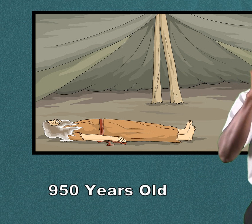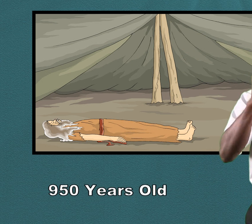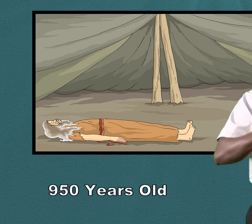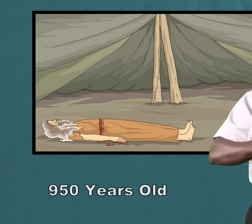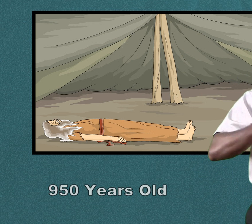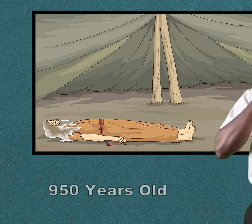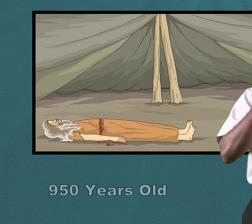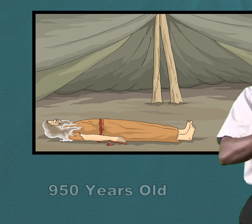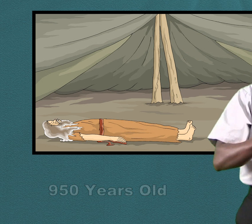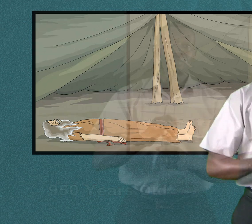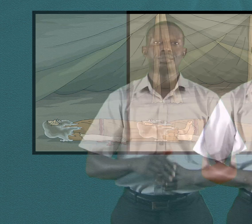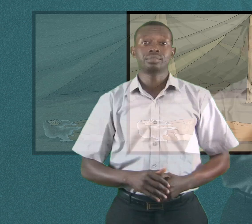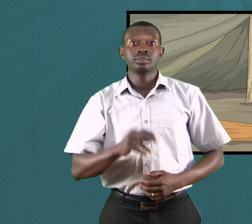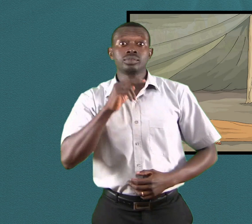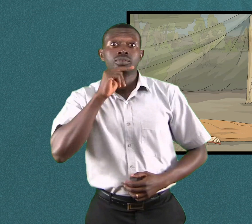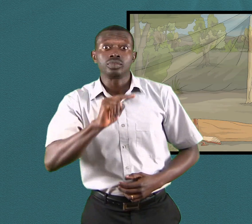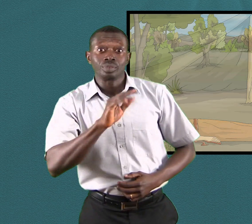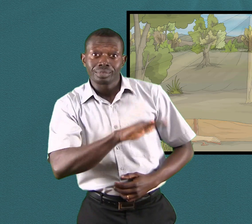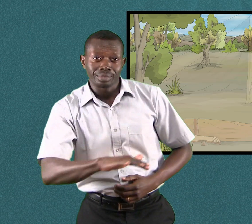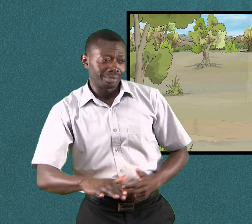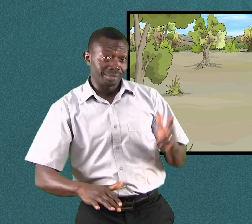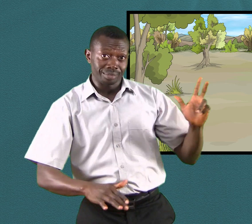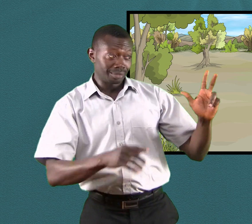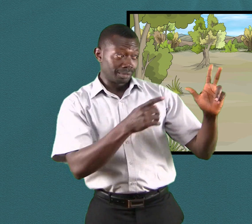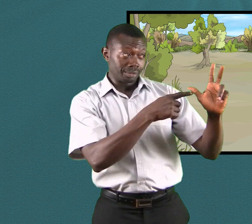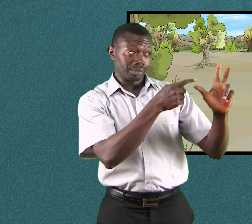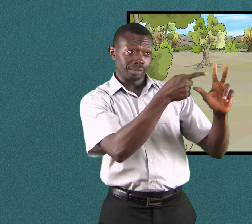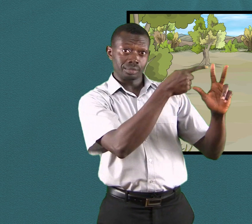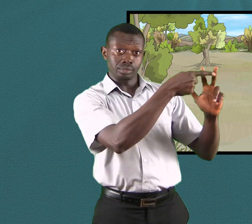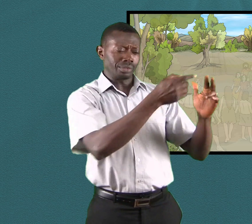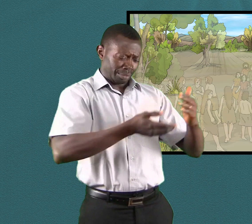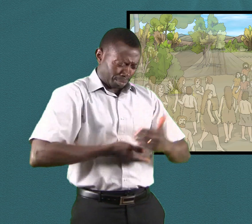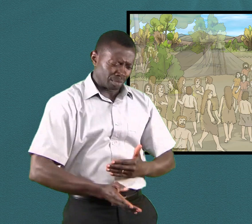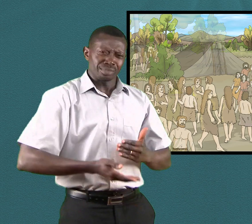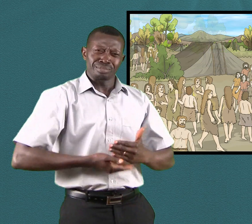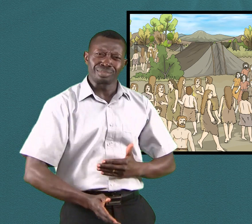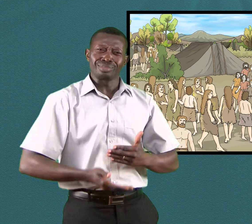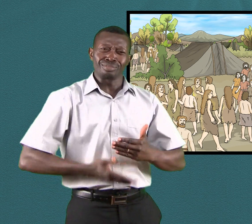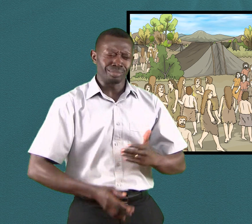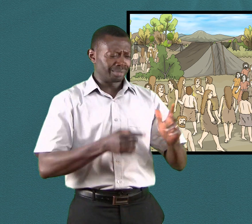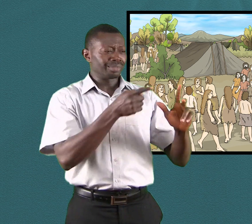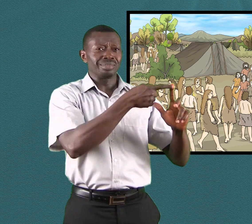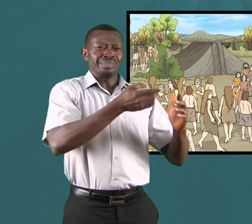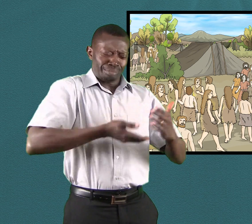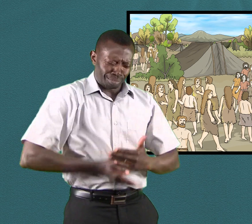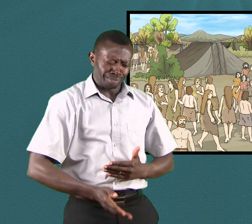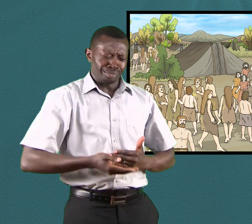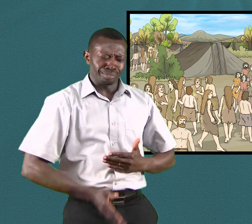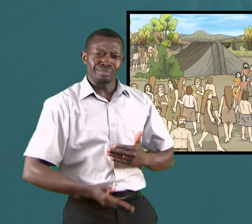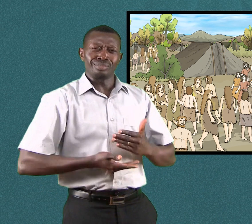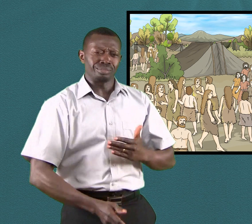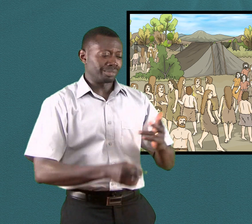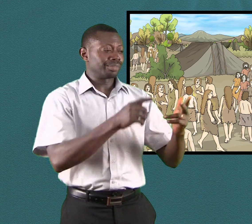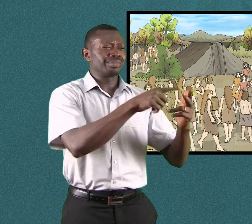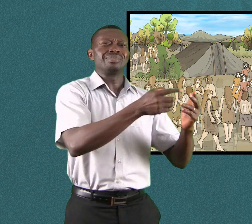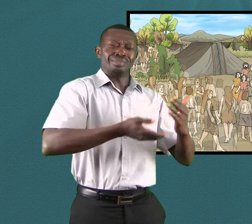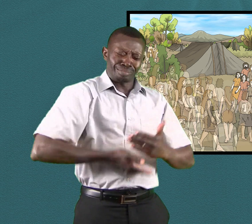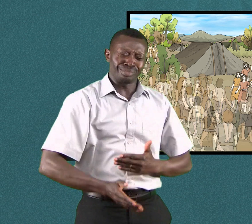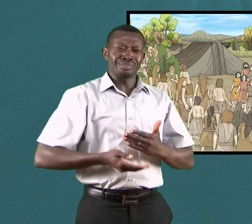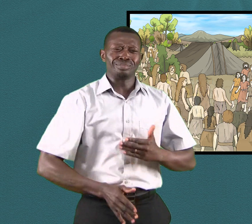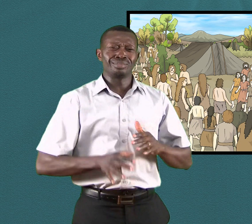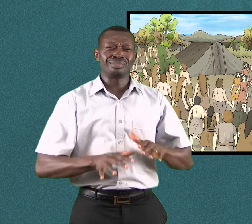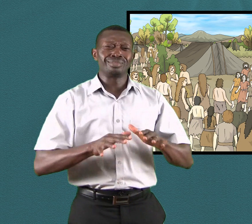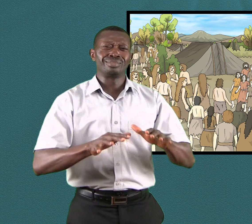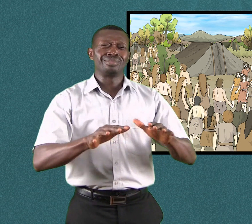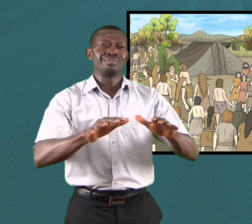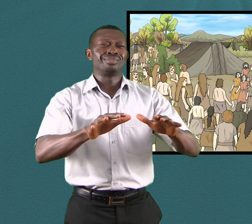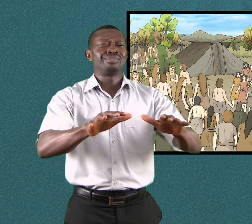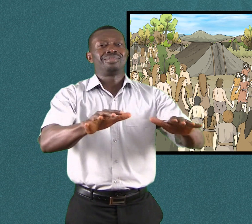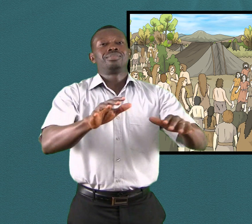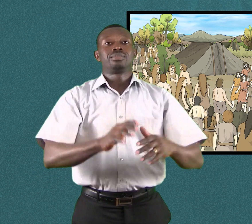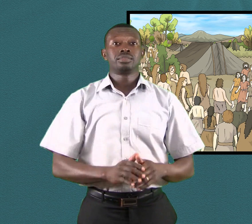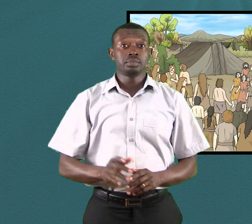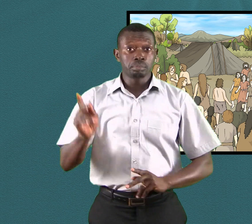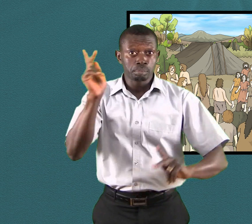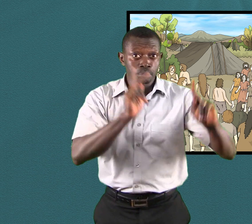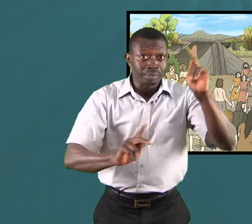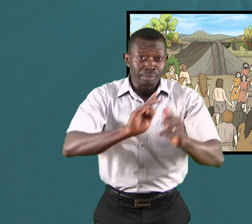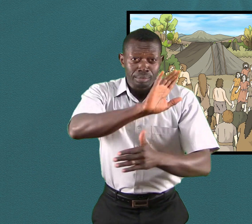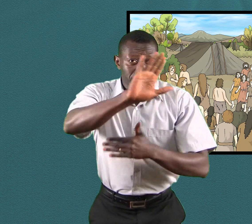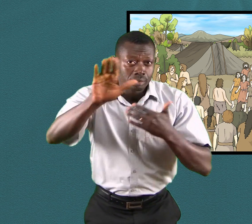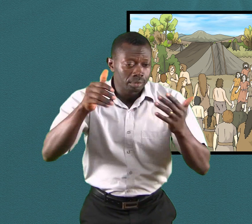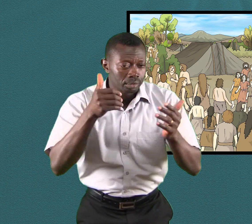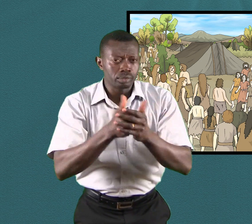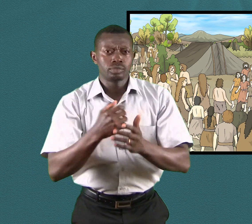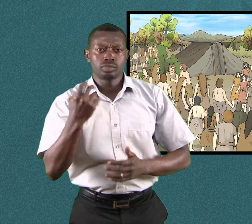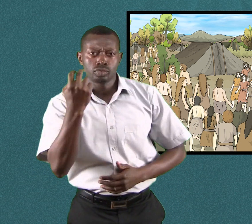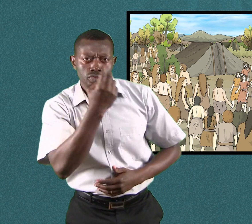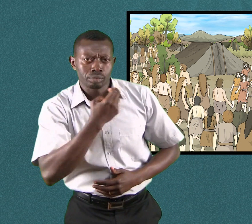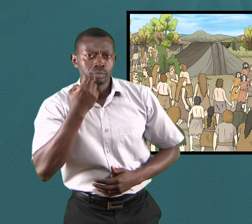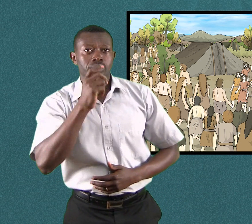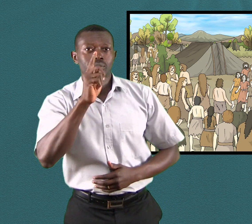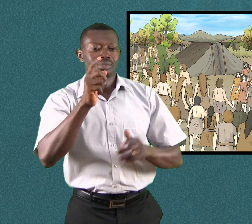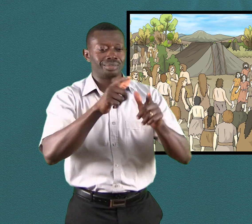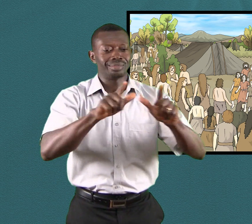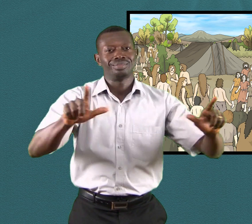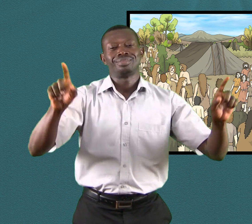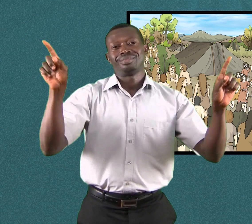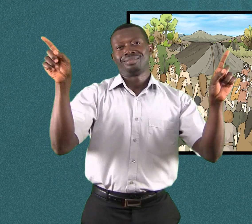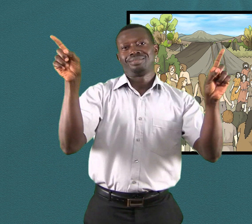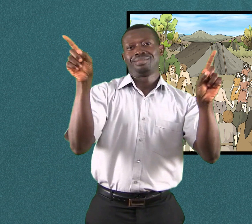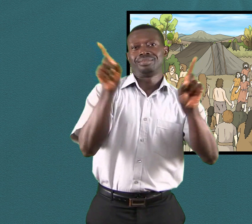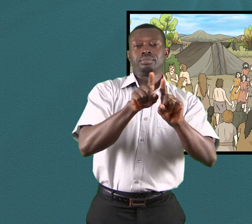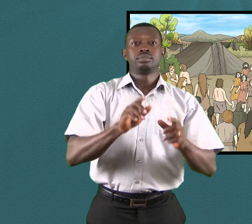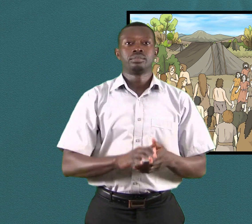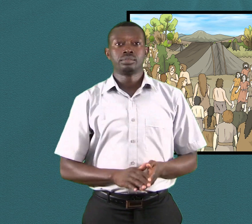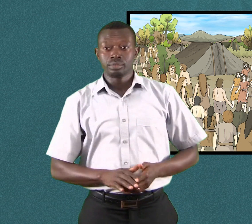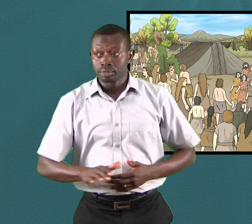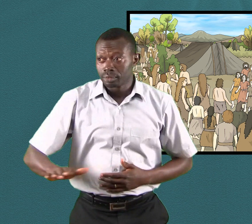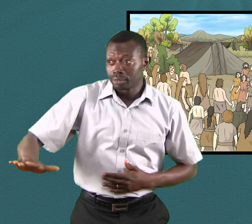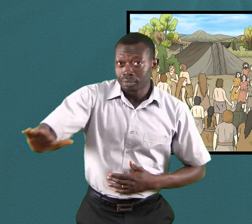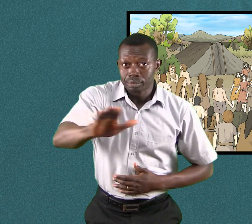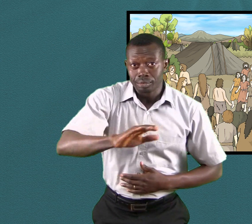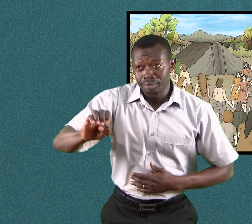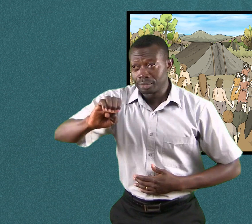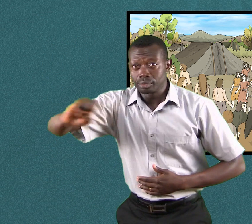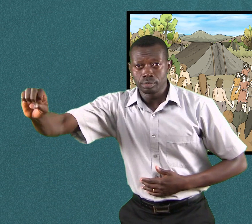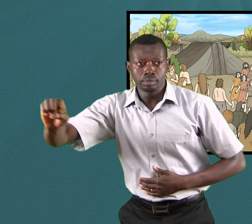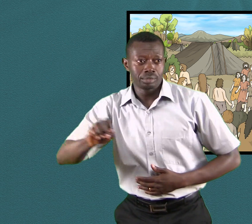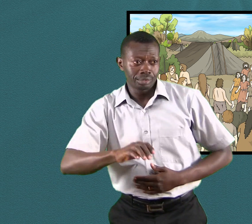All these are the clans of Noah’s sons, according to their generations and nations. From these the nations of the earth spread out after the flood. Now the whole world had one language and a common form of speech.